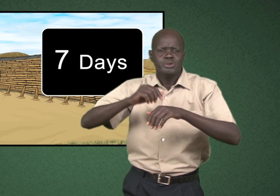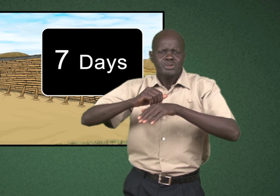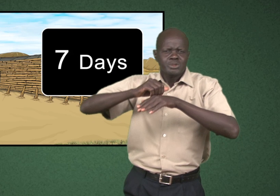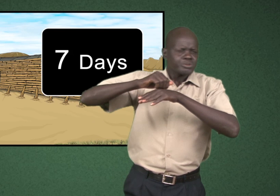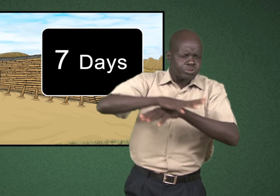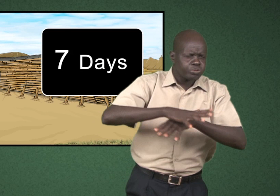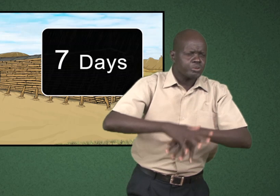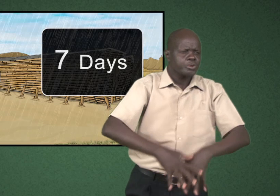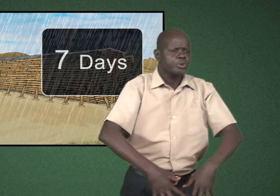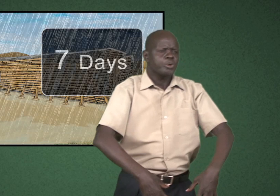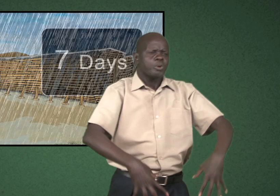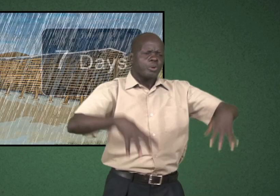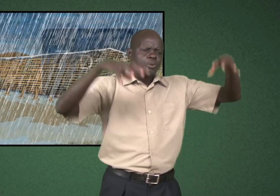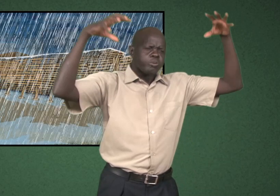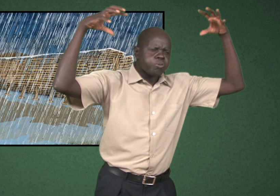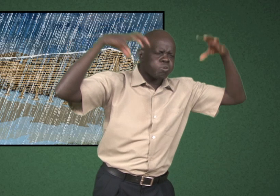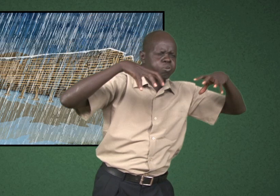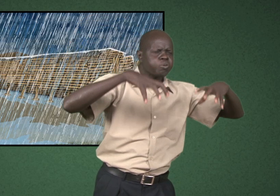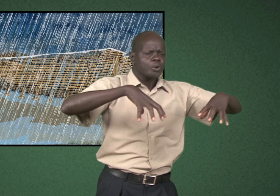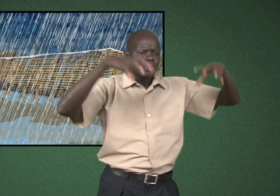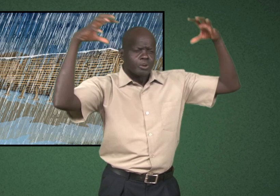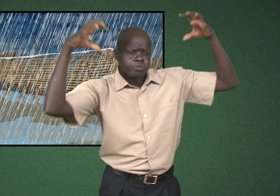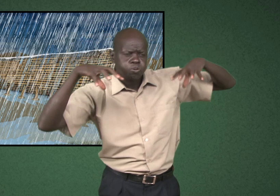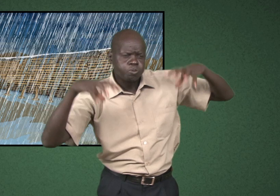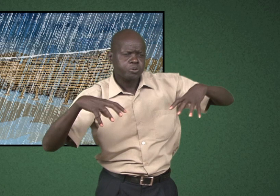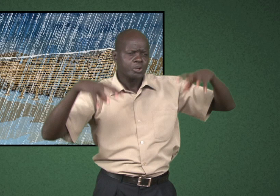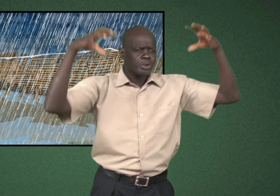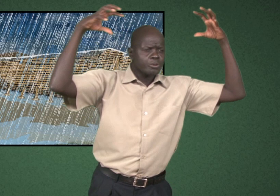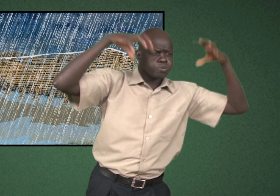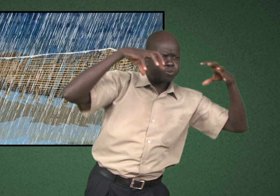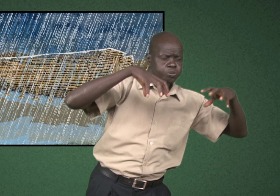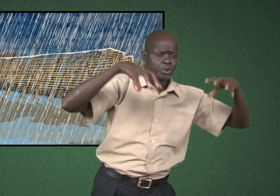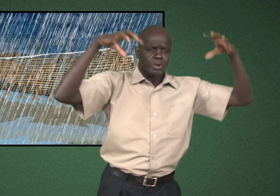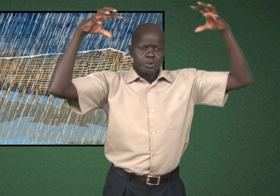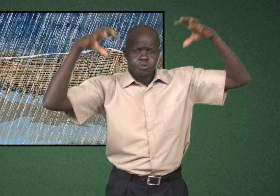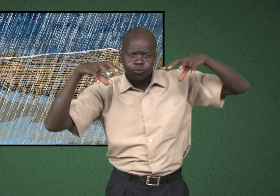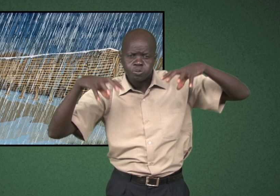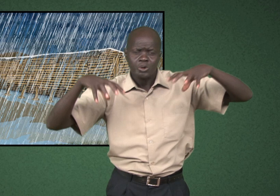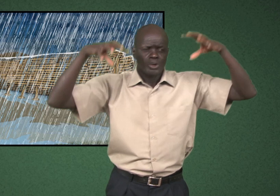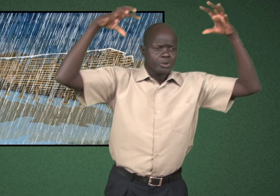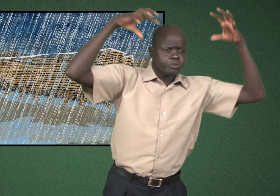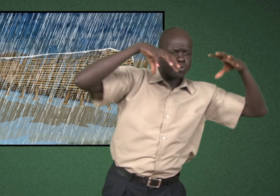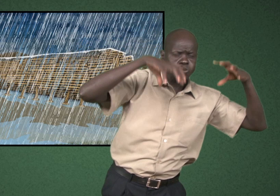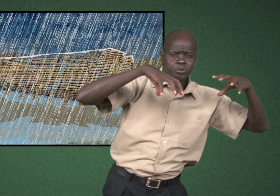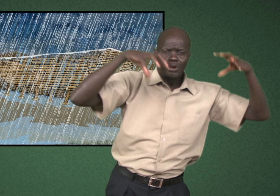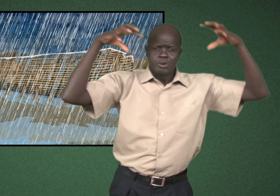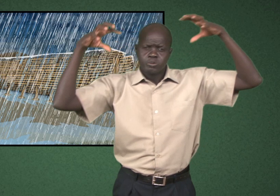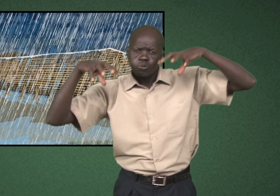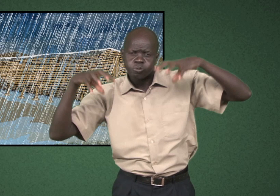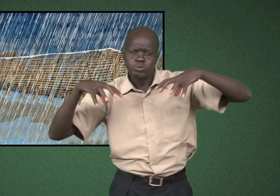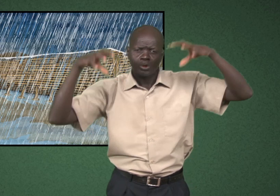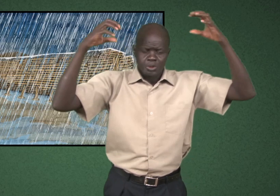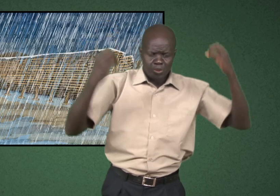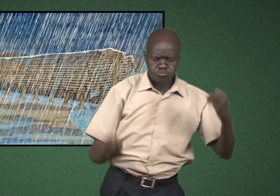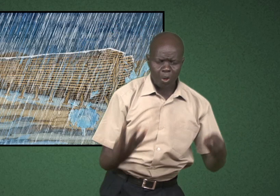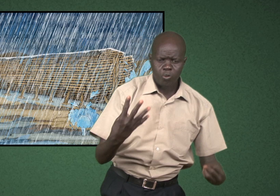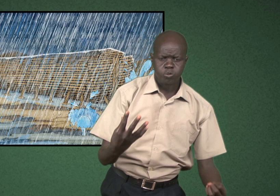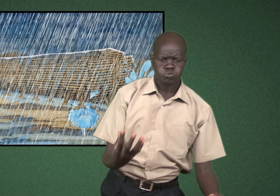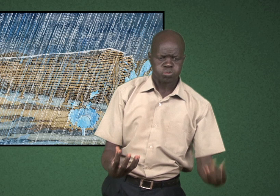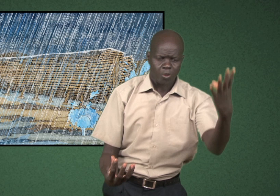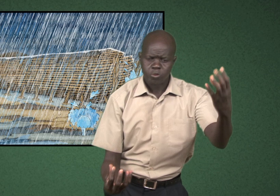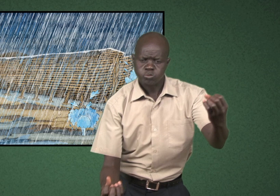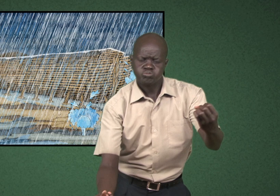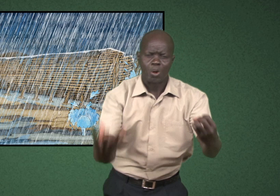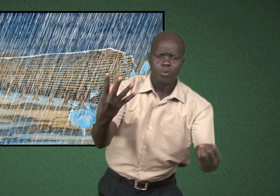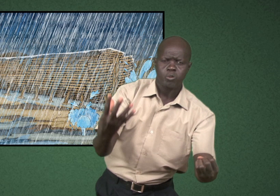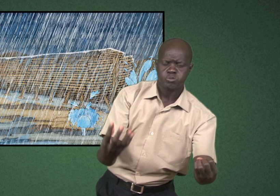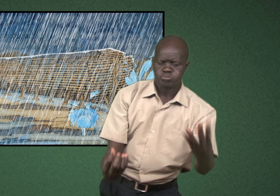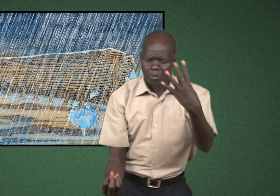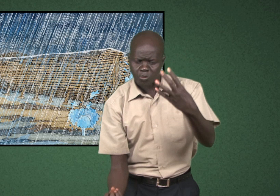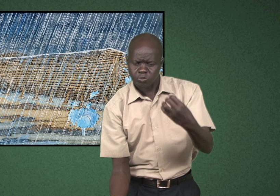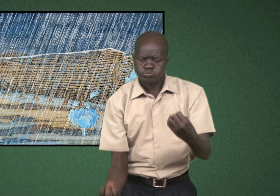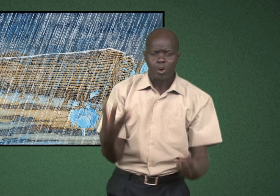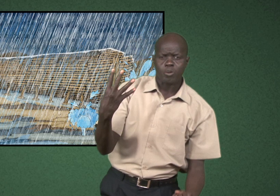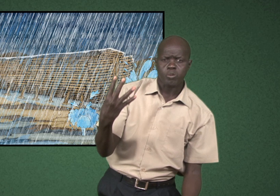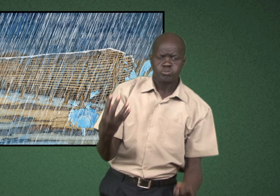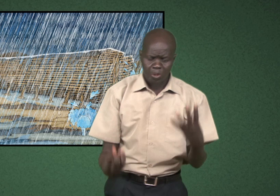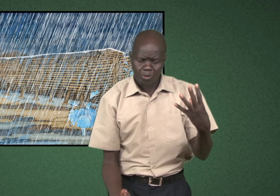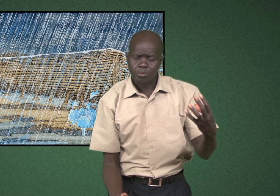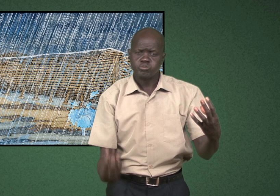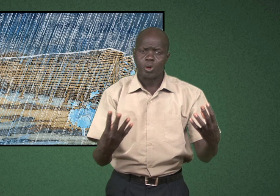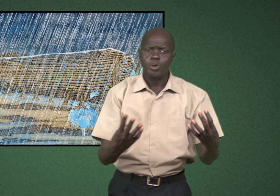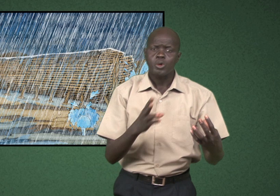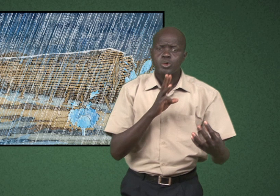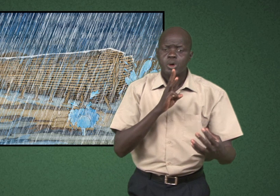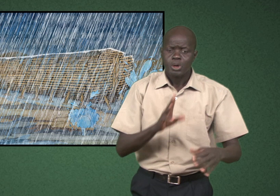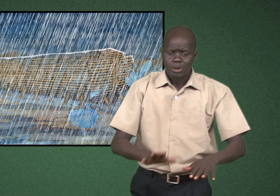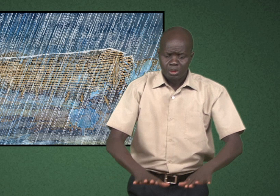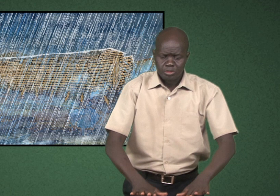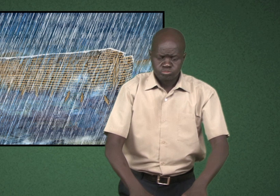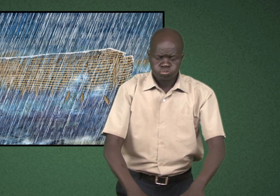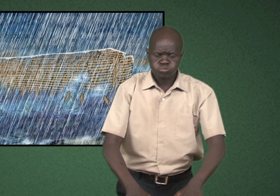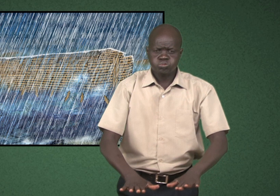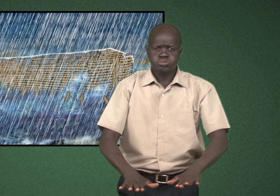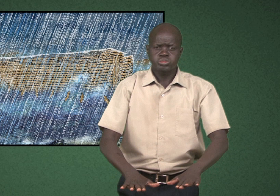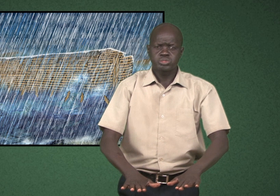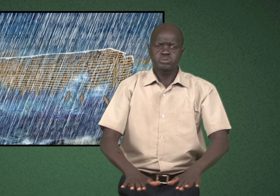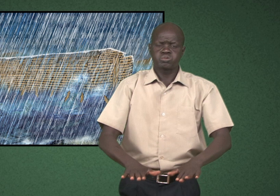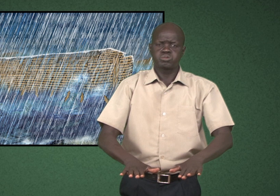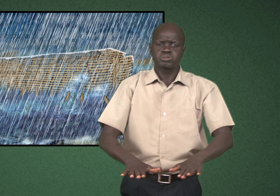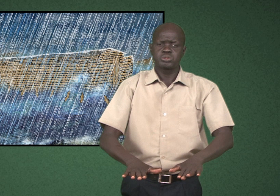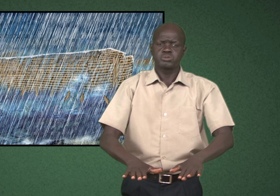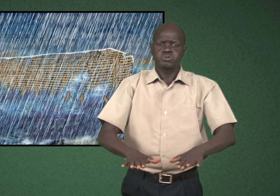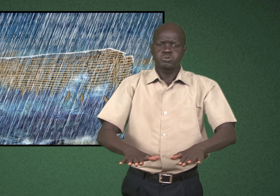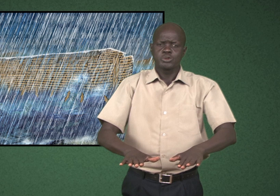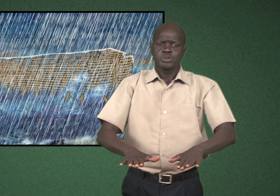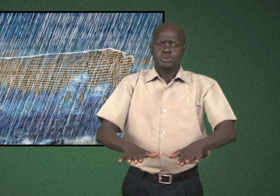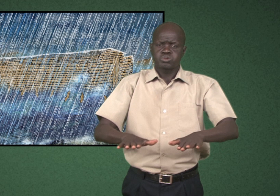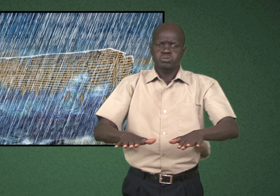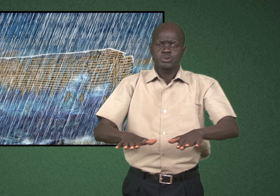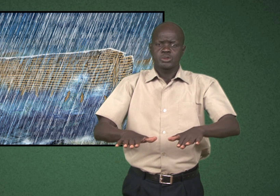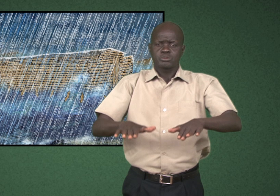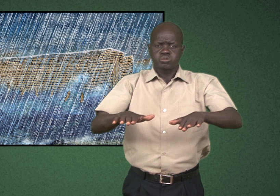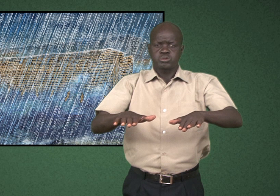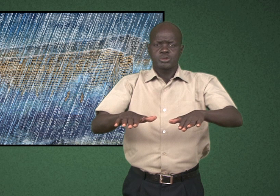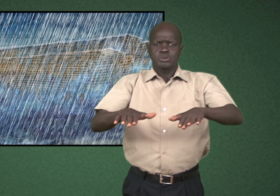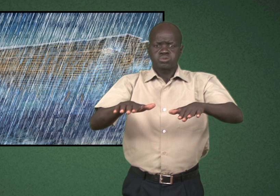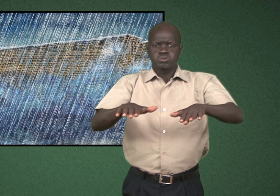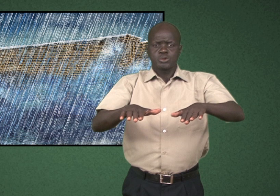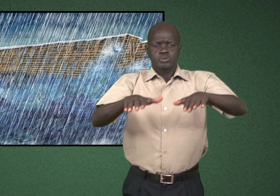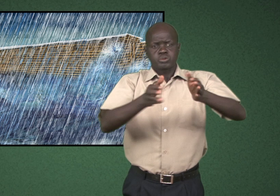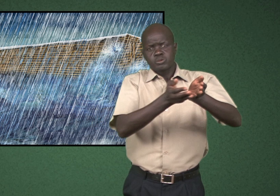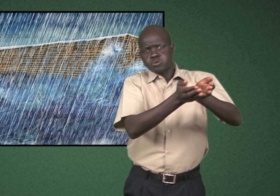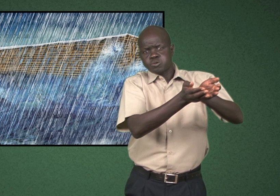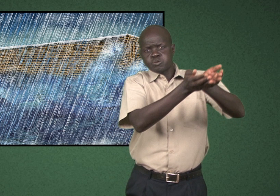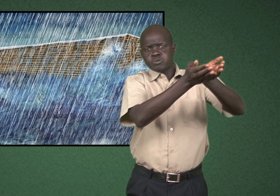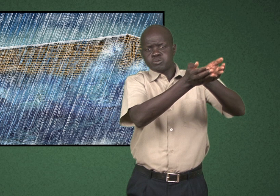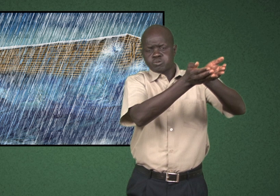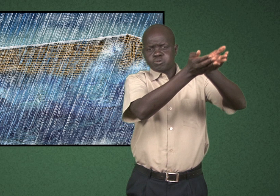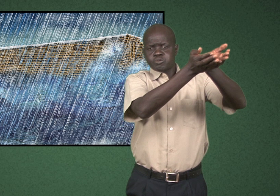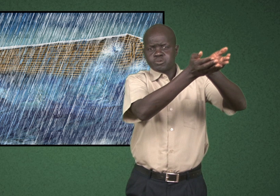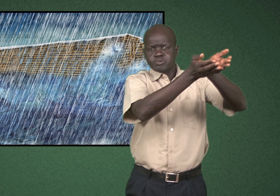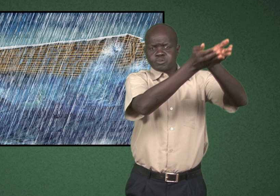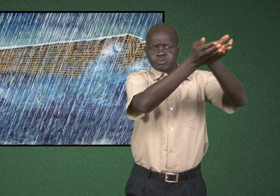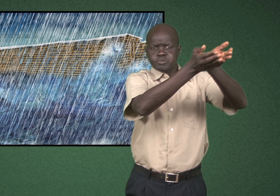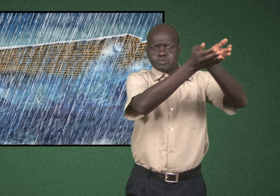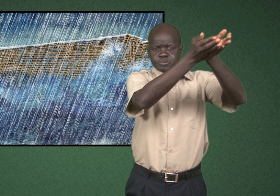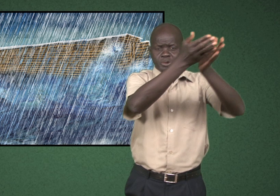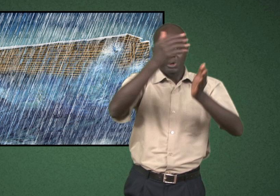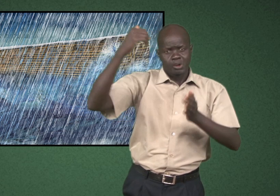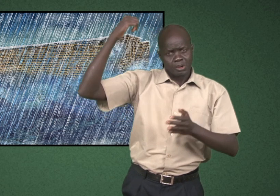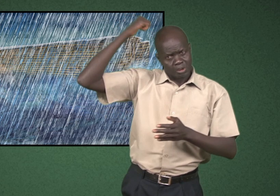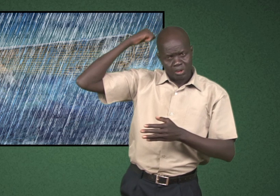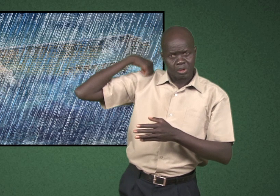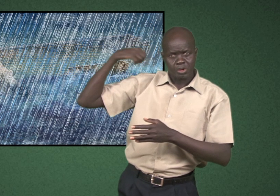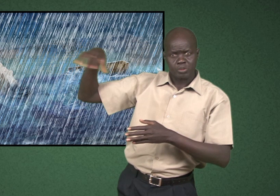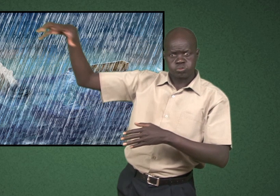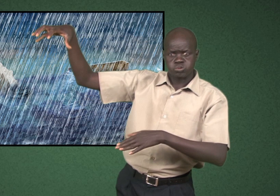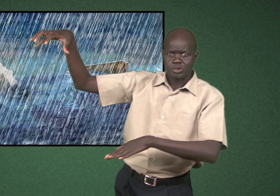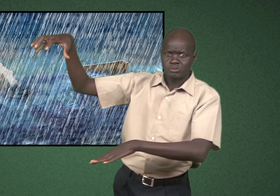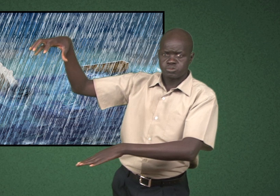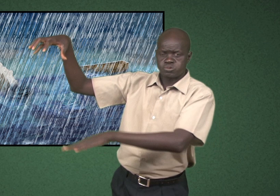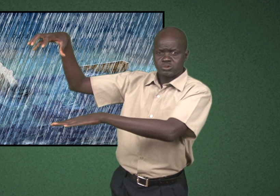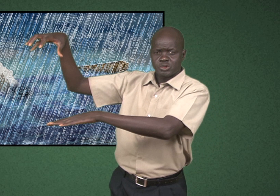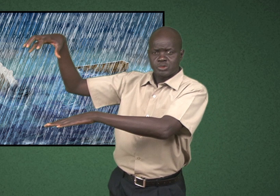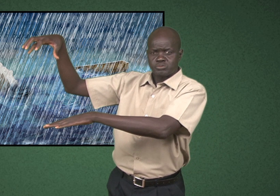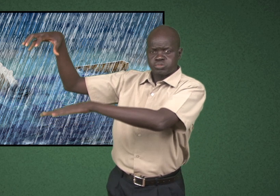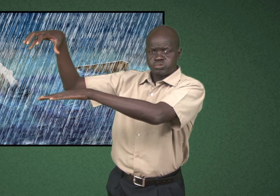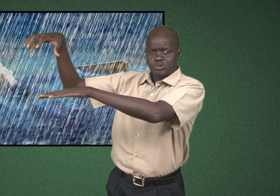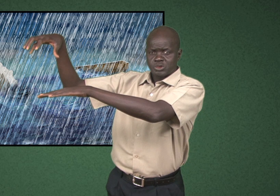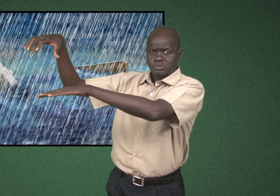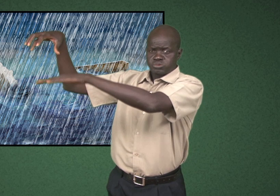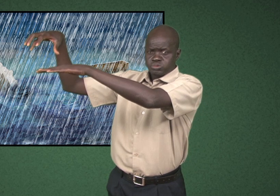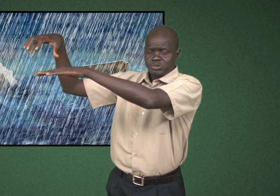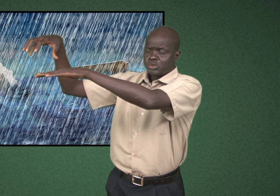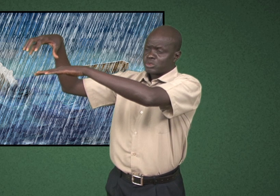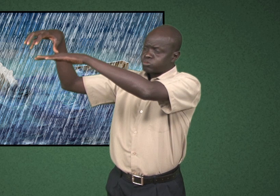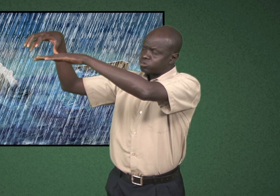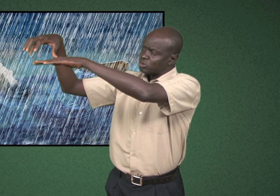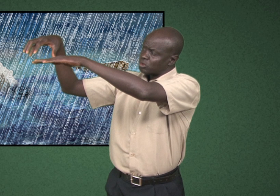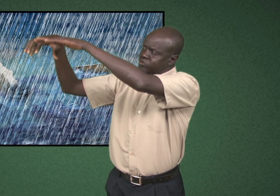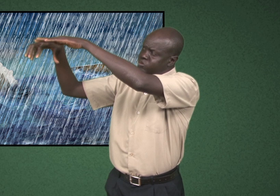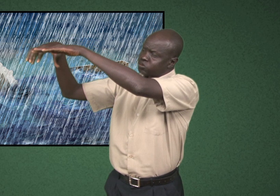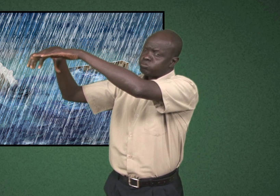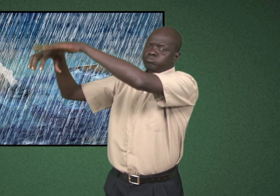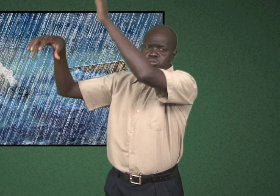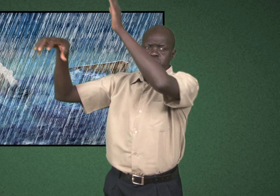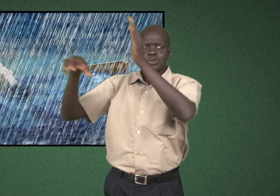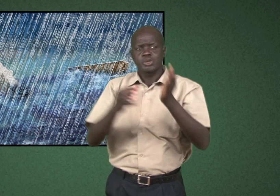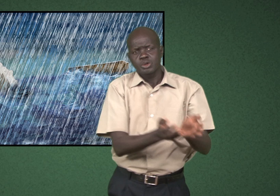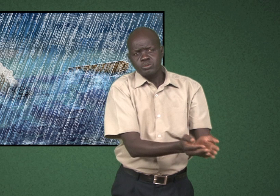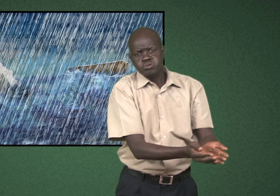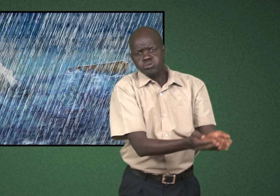In the six hundredth year of Noah’s life, on the seventeenth day of the second month, all the fountains of the great deep burst forth, and the floodgates of the heavens were opened. And the rain fell upon the earth for forty days and forty nights. On that very day Noah entered the ark, along with his sons Shem, Ham, and Japheth, and his wife, and the three wives of his sons— they and every kind of wild animal, livestock, crawling creature, bird, and winged creature. They came to Noah to enter the ark, two by two of every creature with the breath of life.